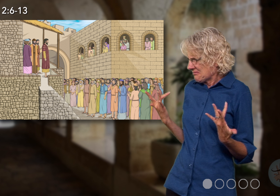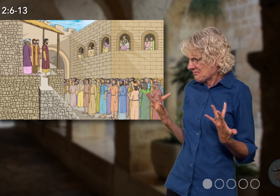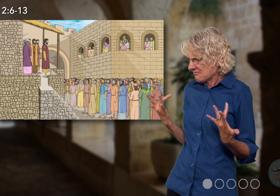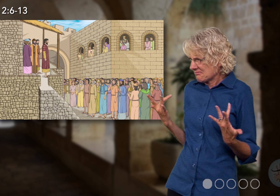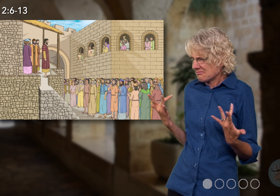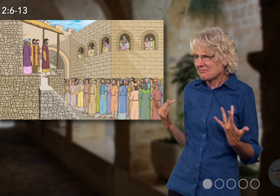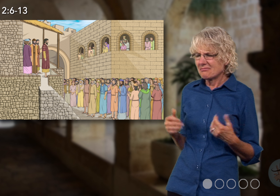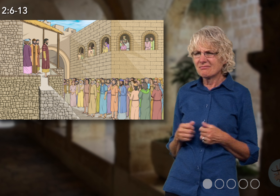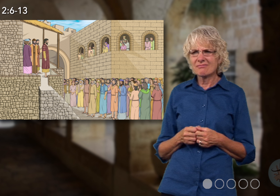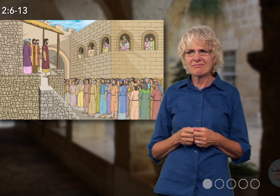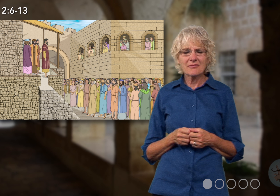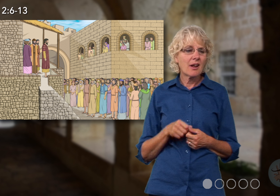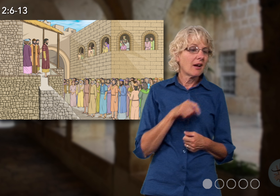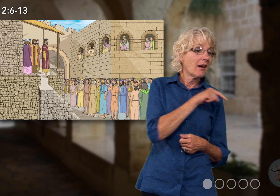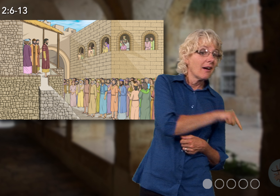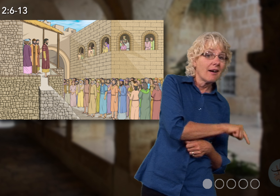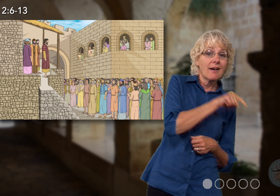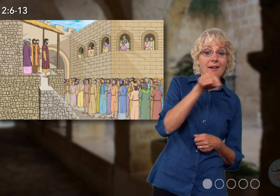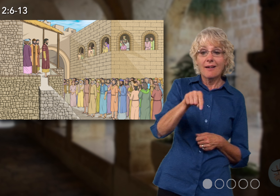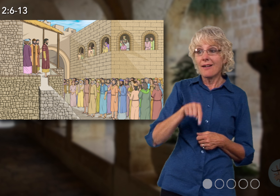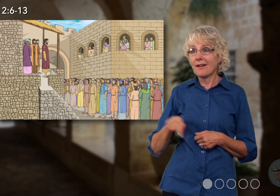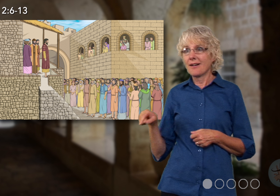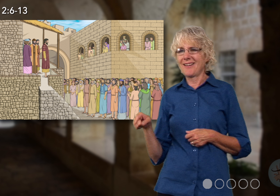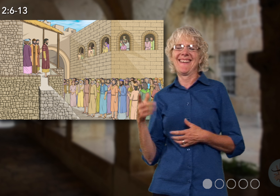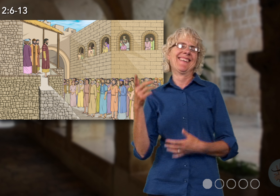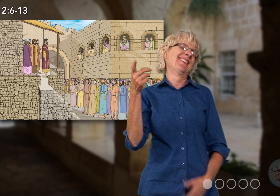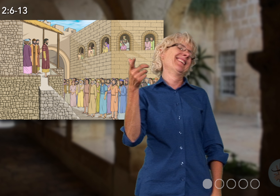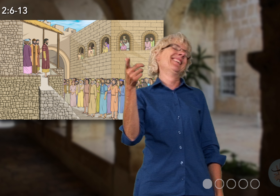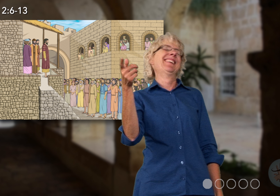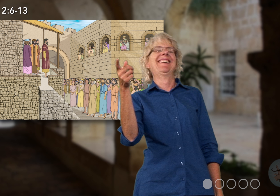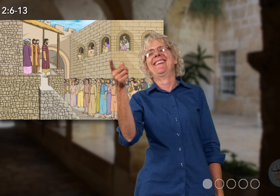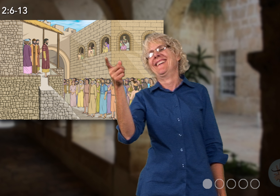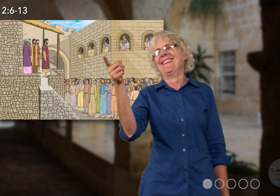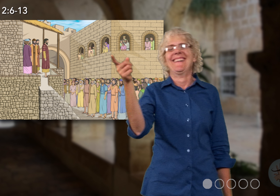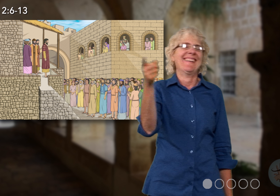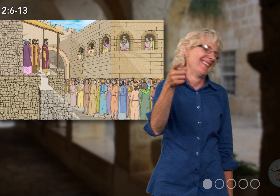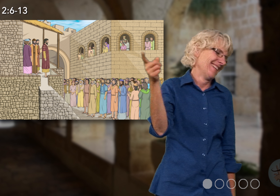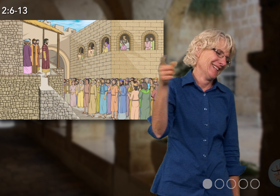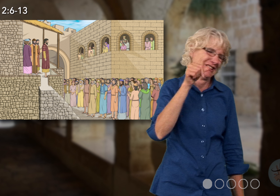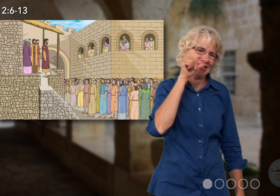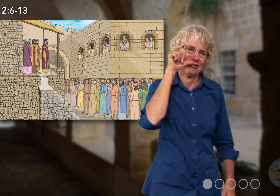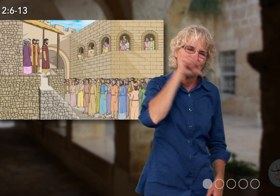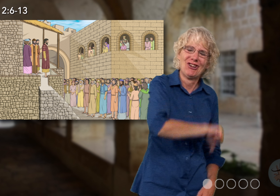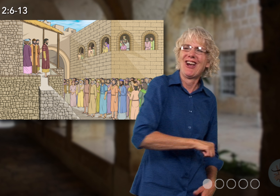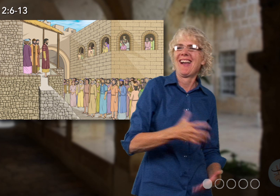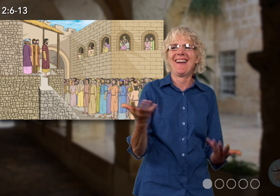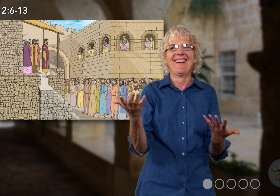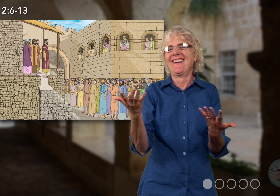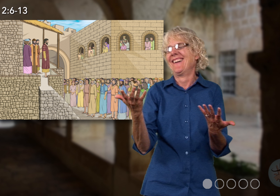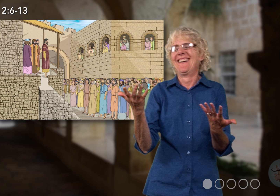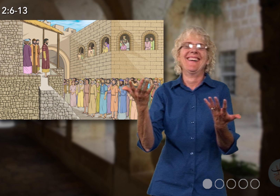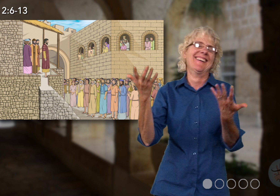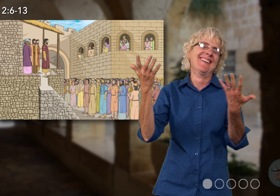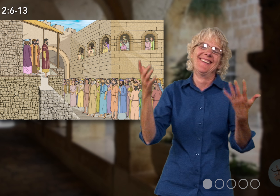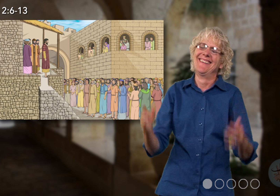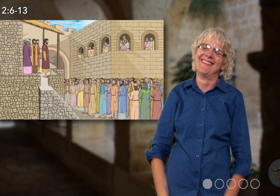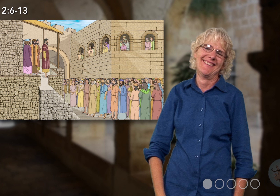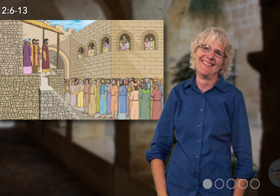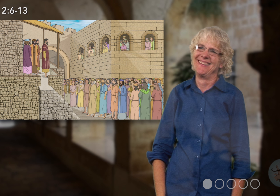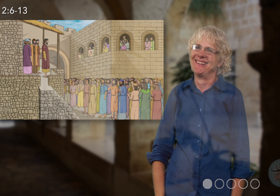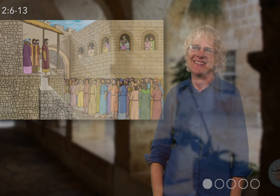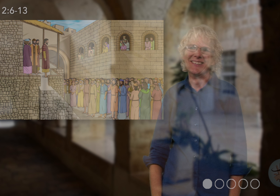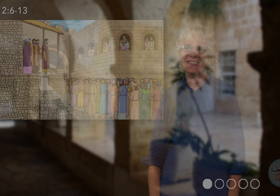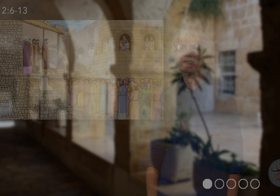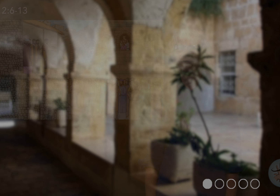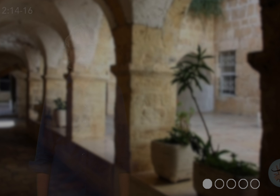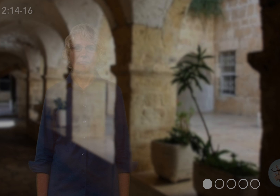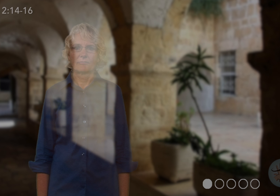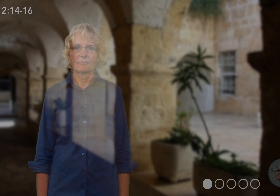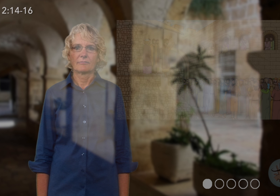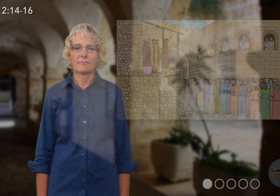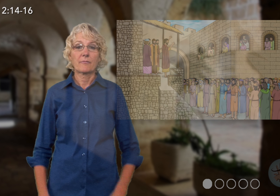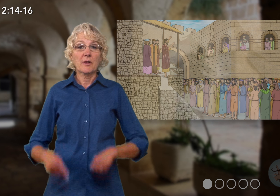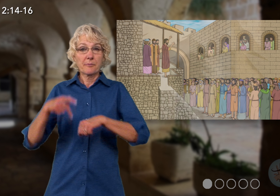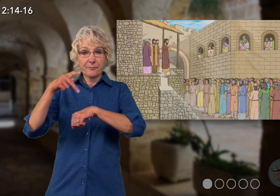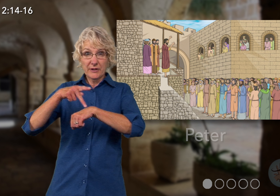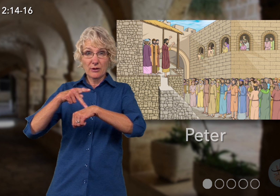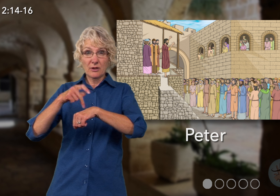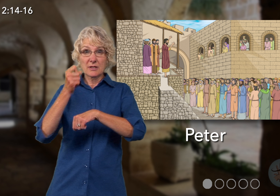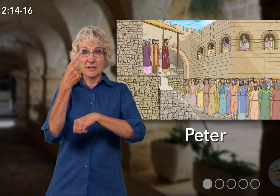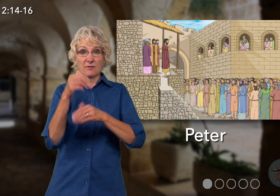But others mocked them and said, “They are drunk on new wine!”